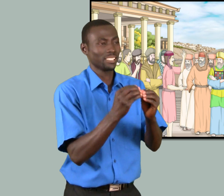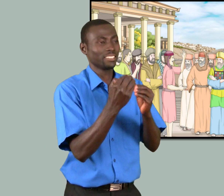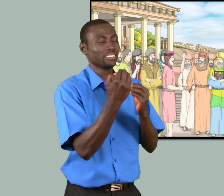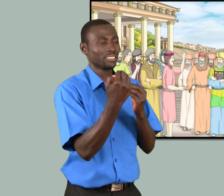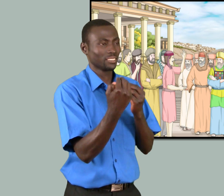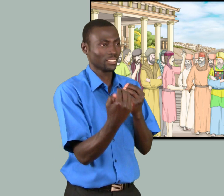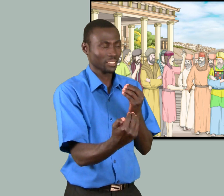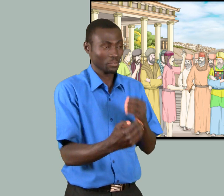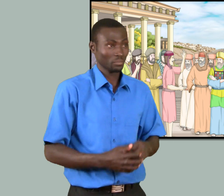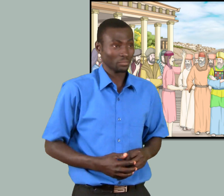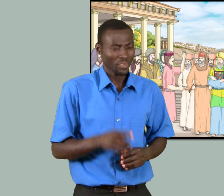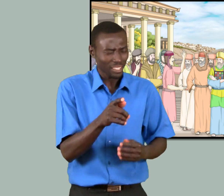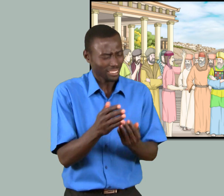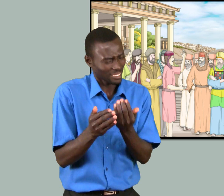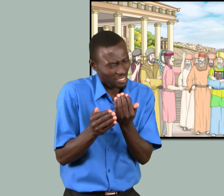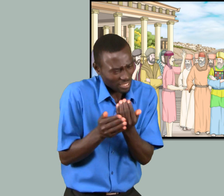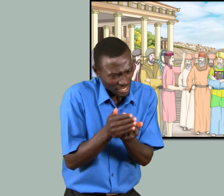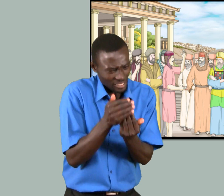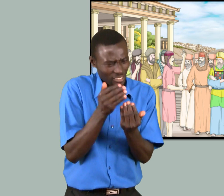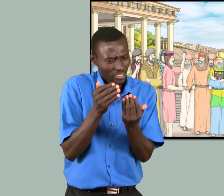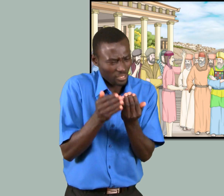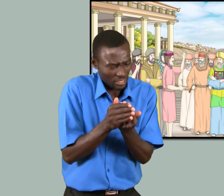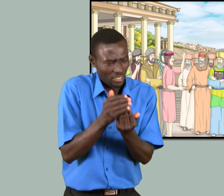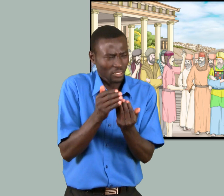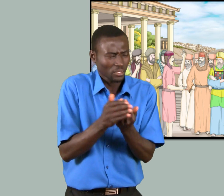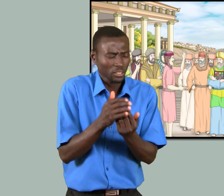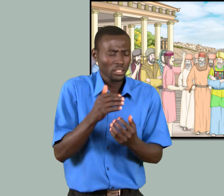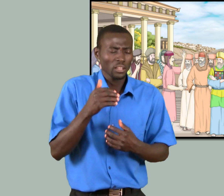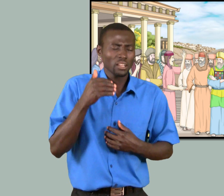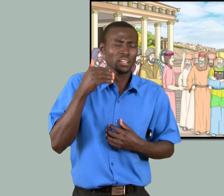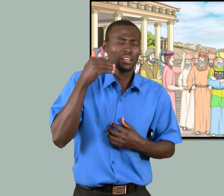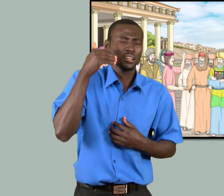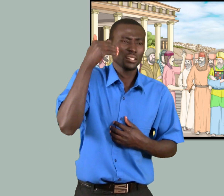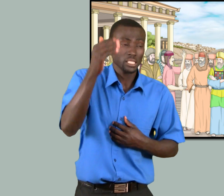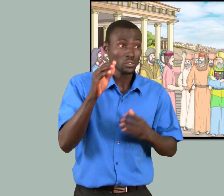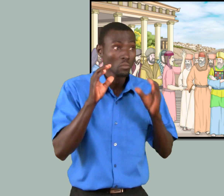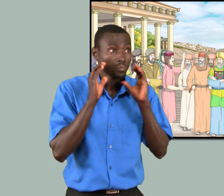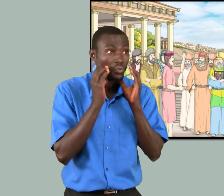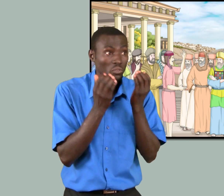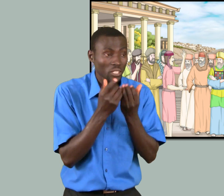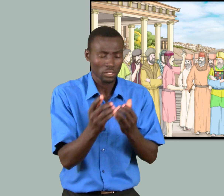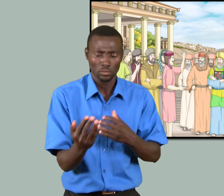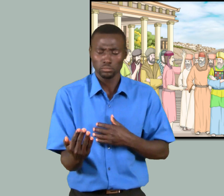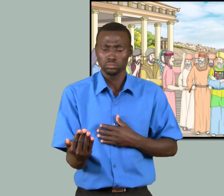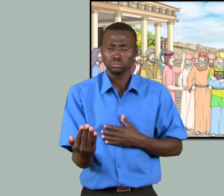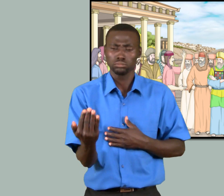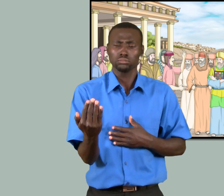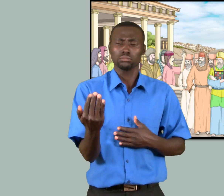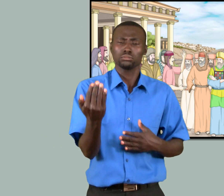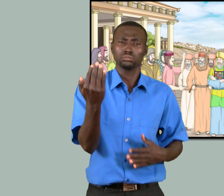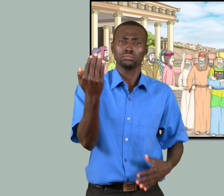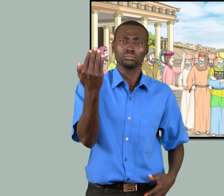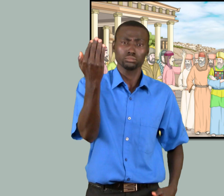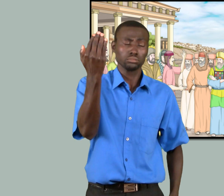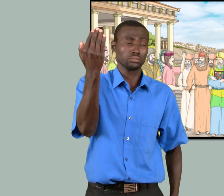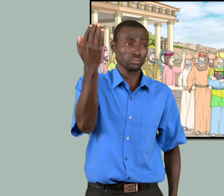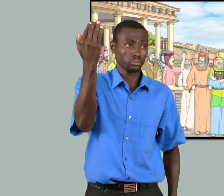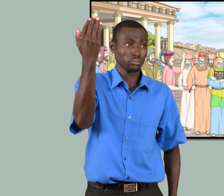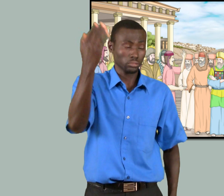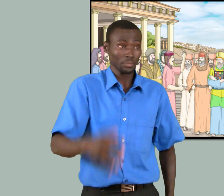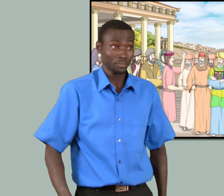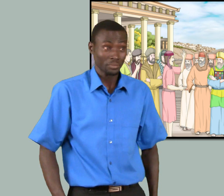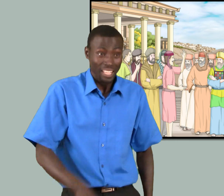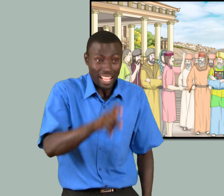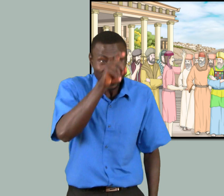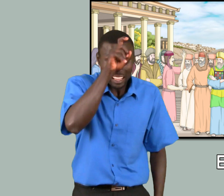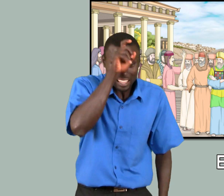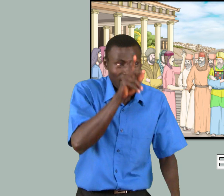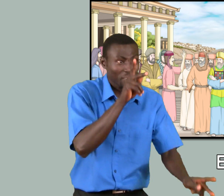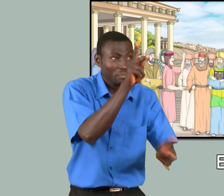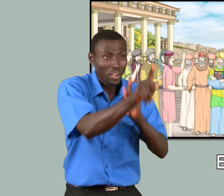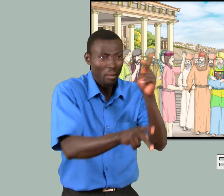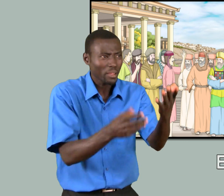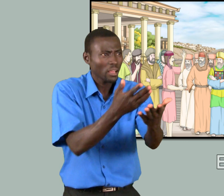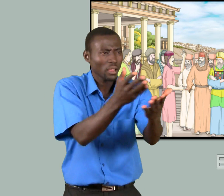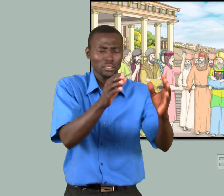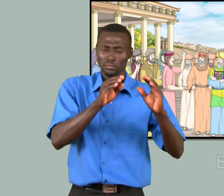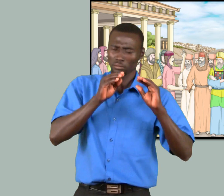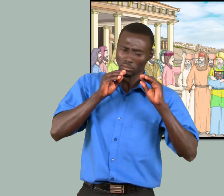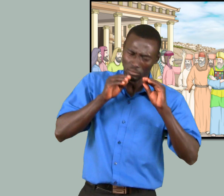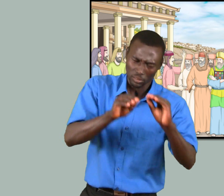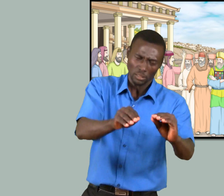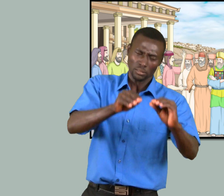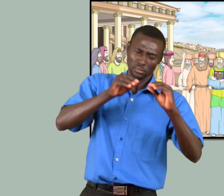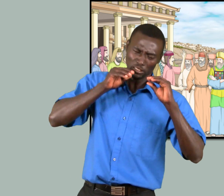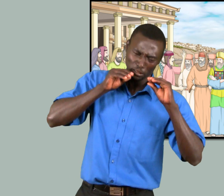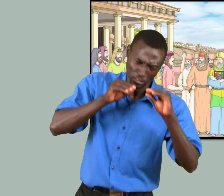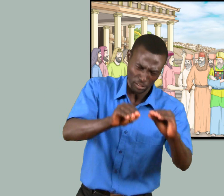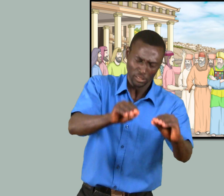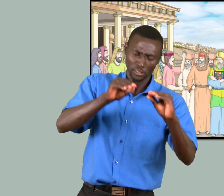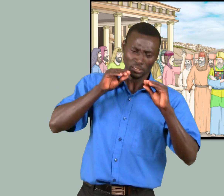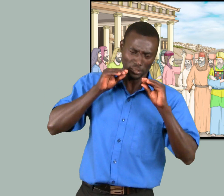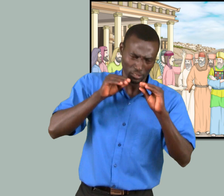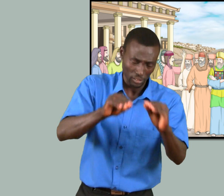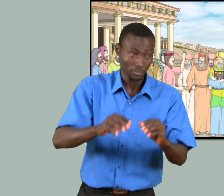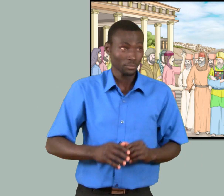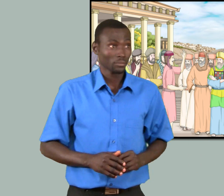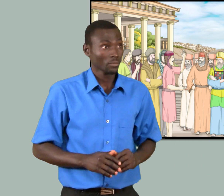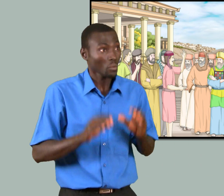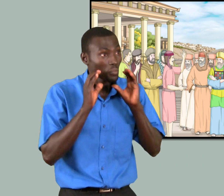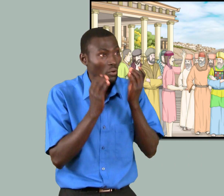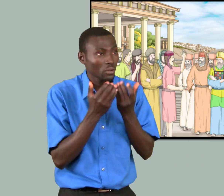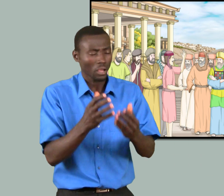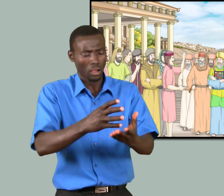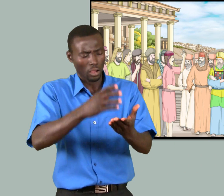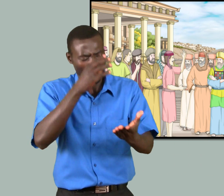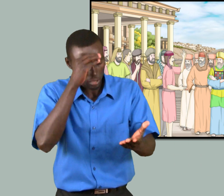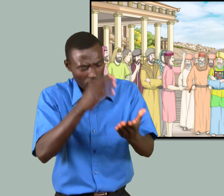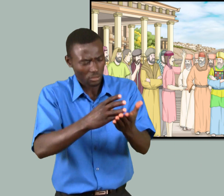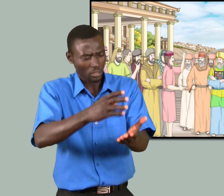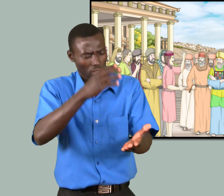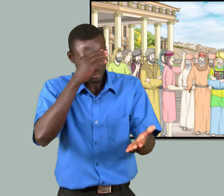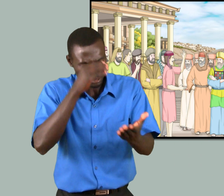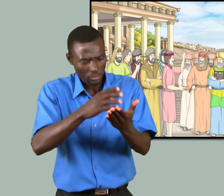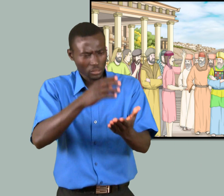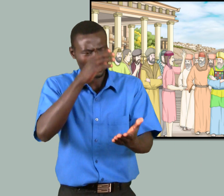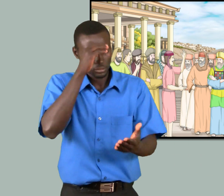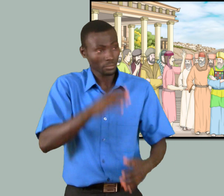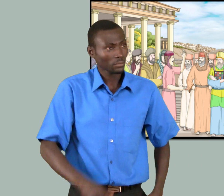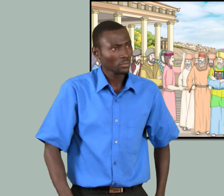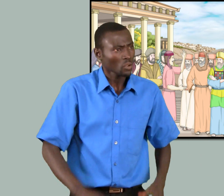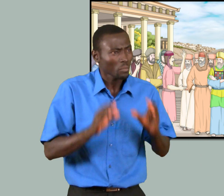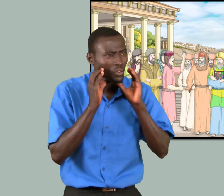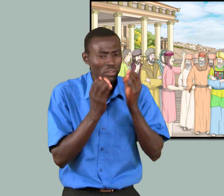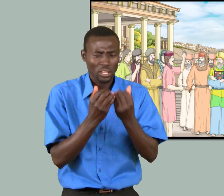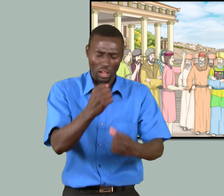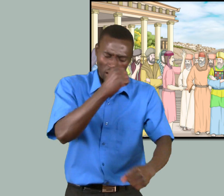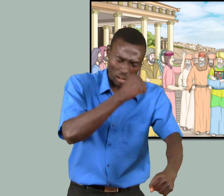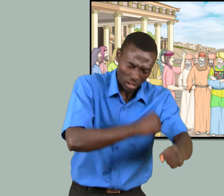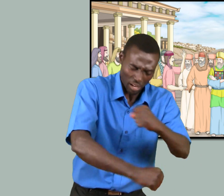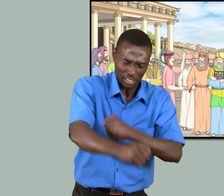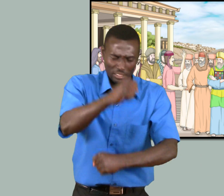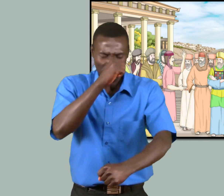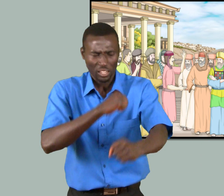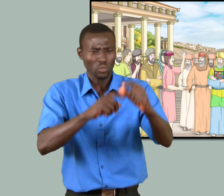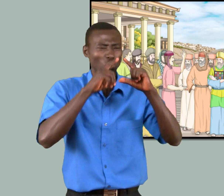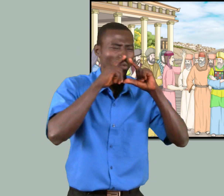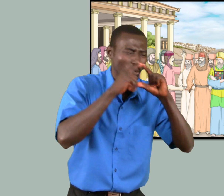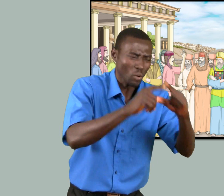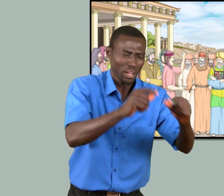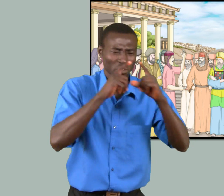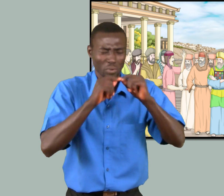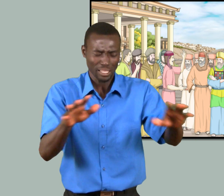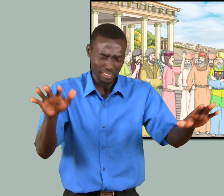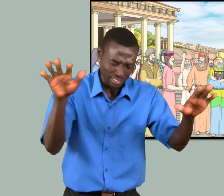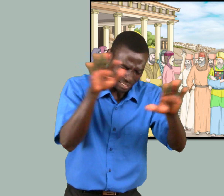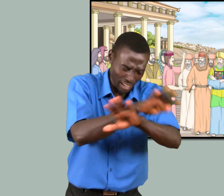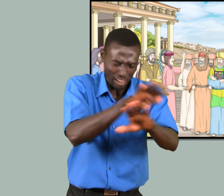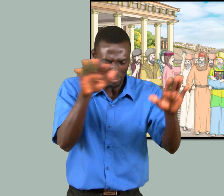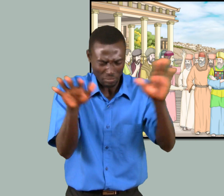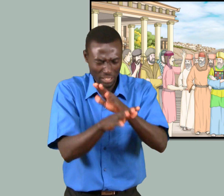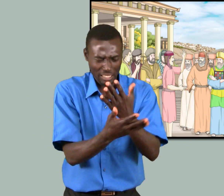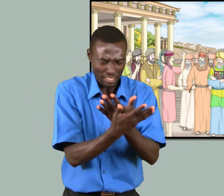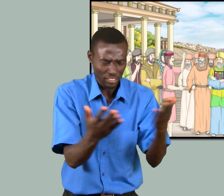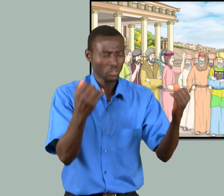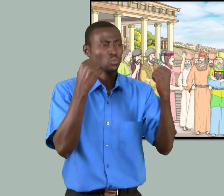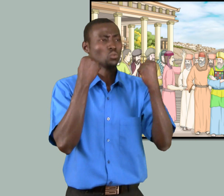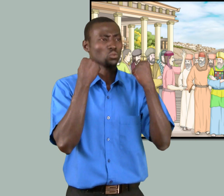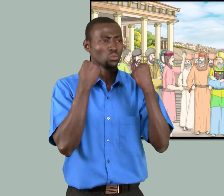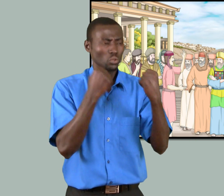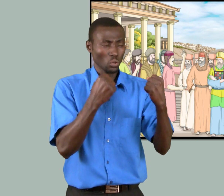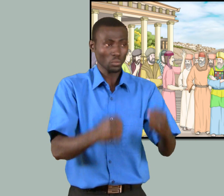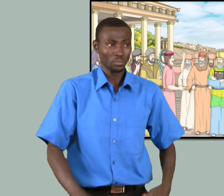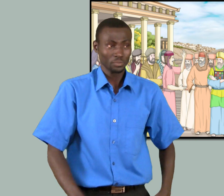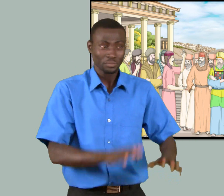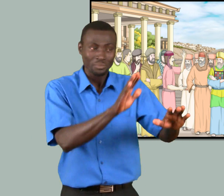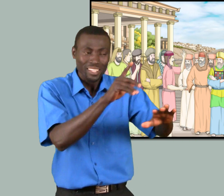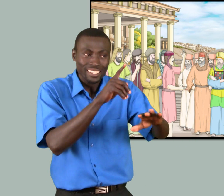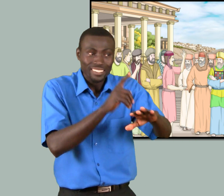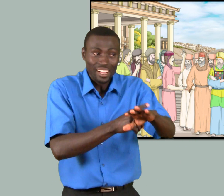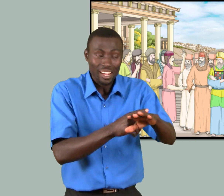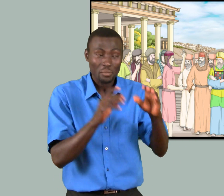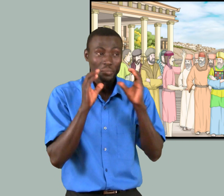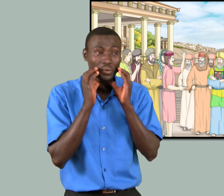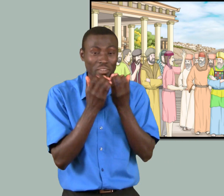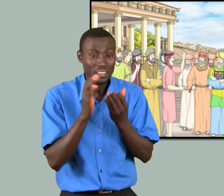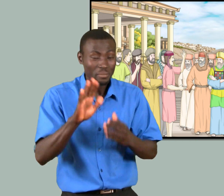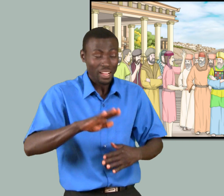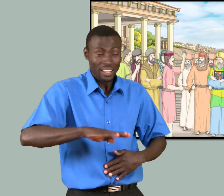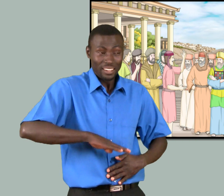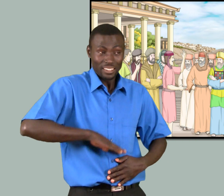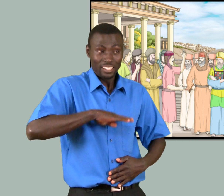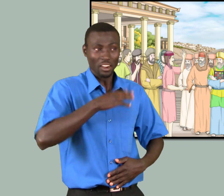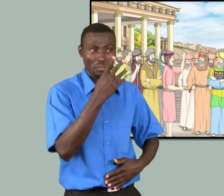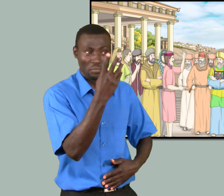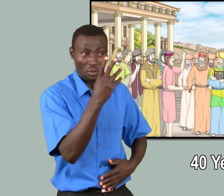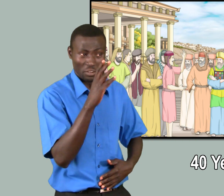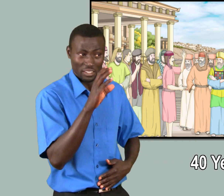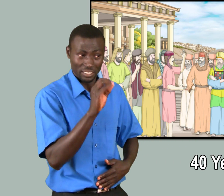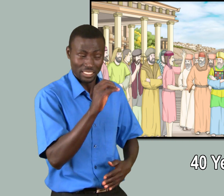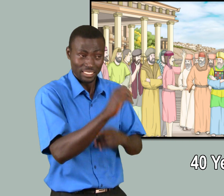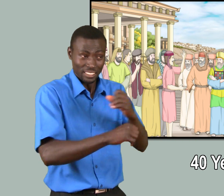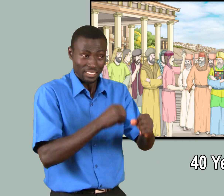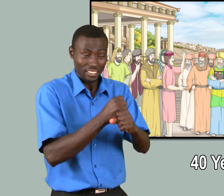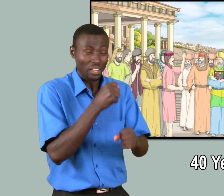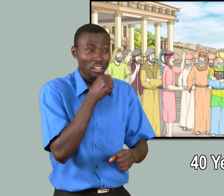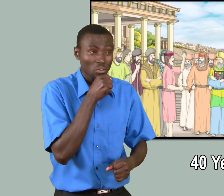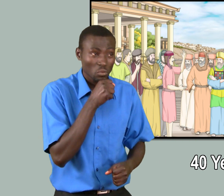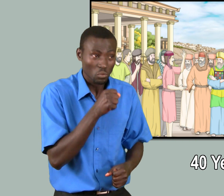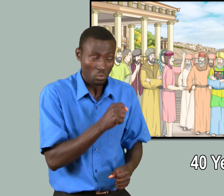So Moses was educated in all the wisdom of the Egyptians and was powerful in speech and action.